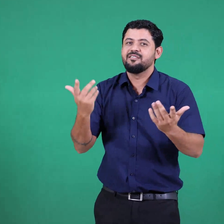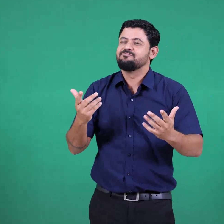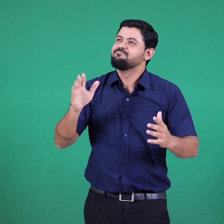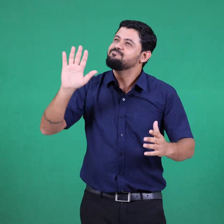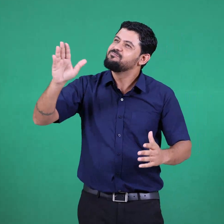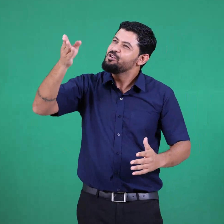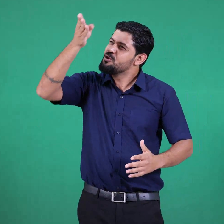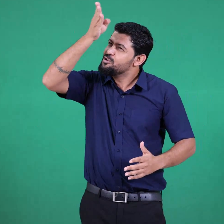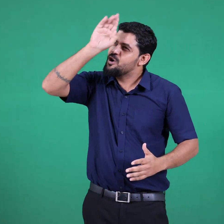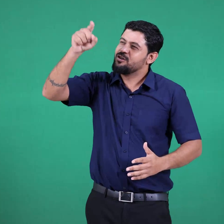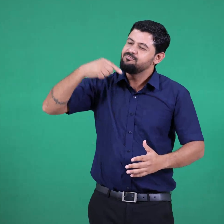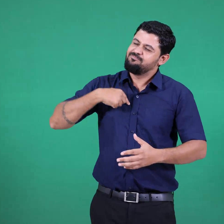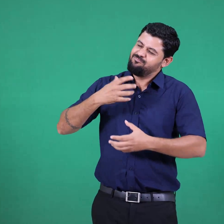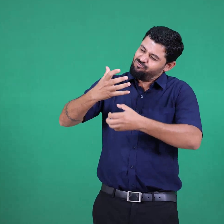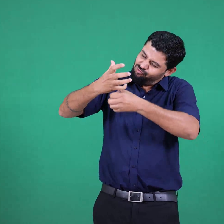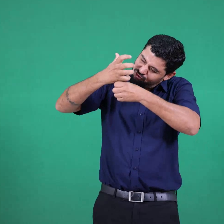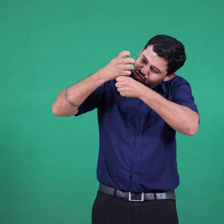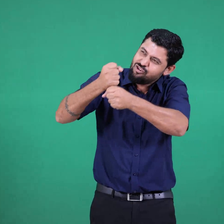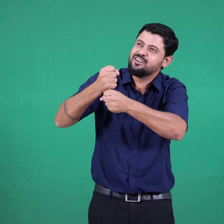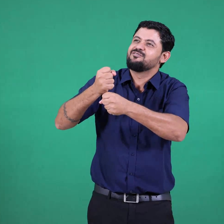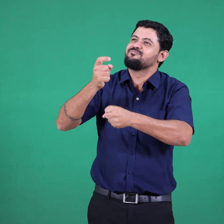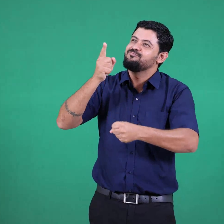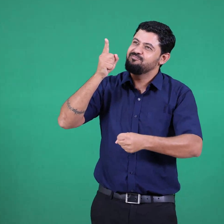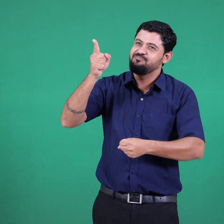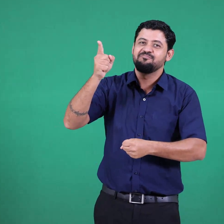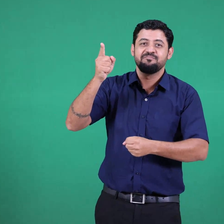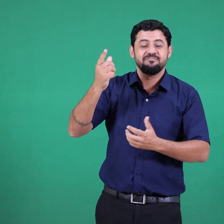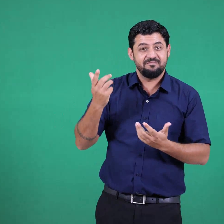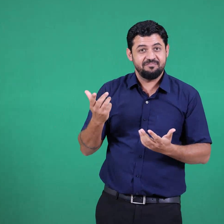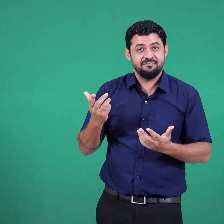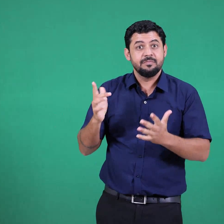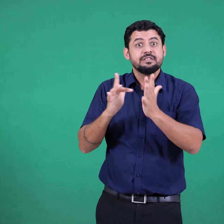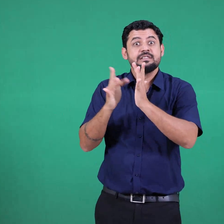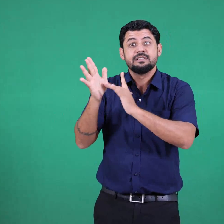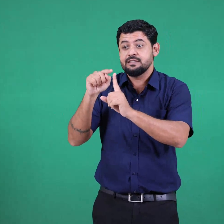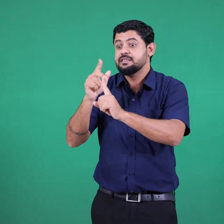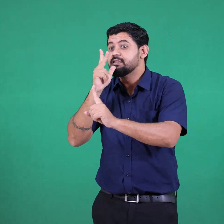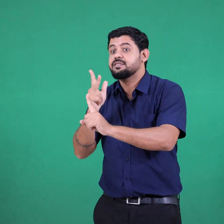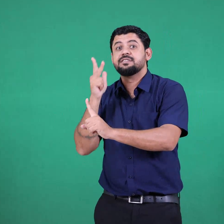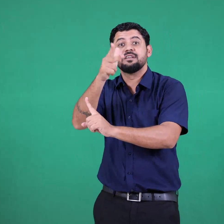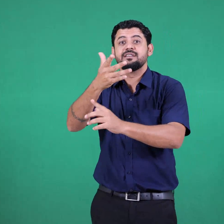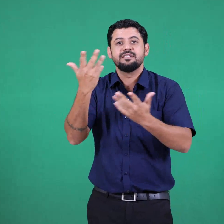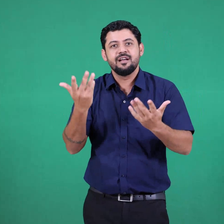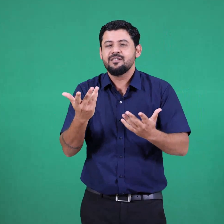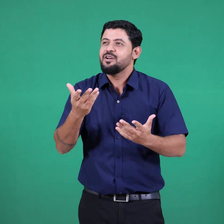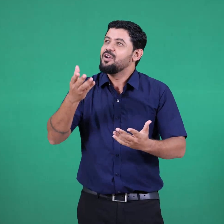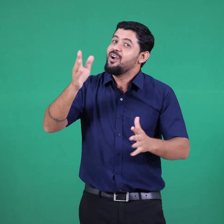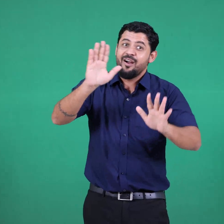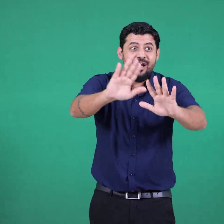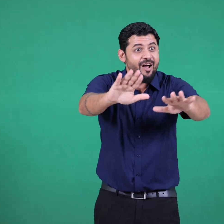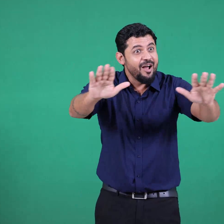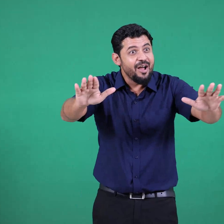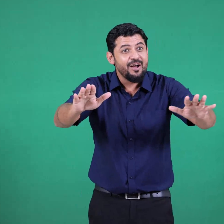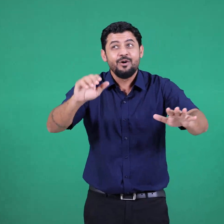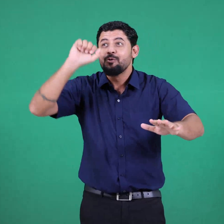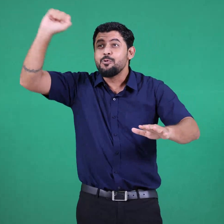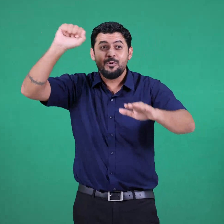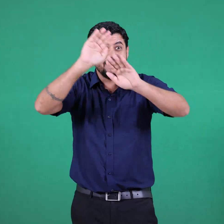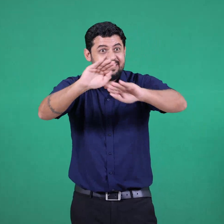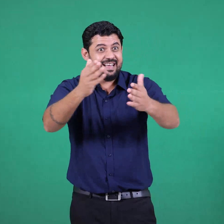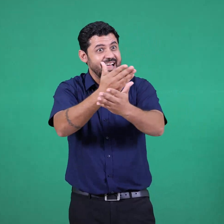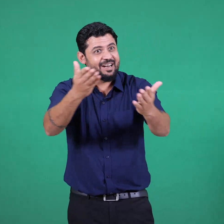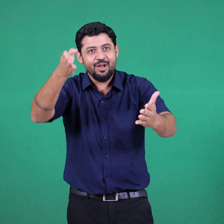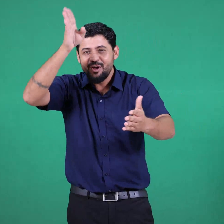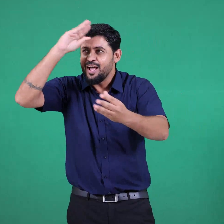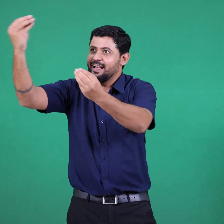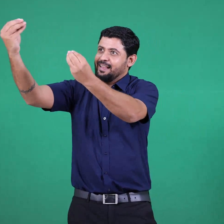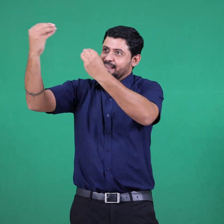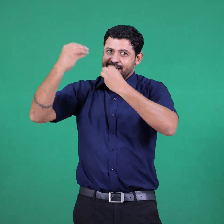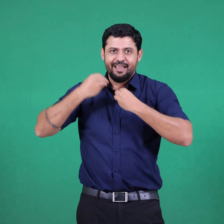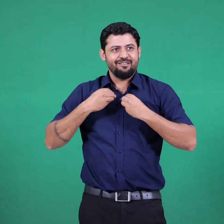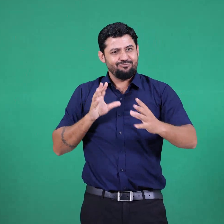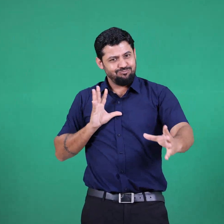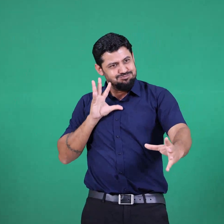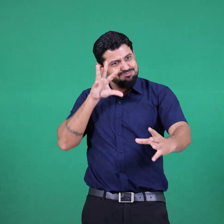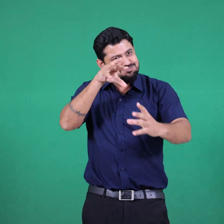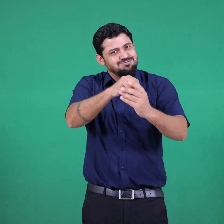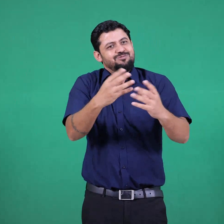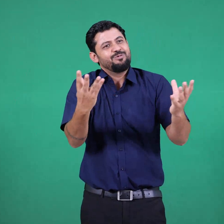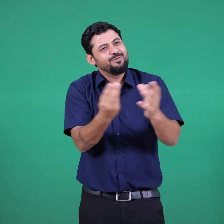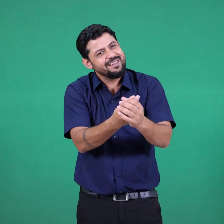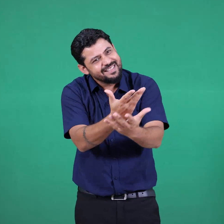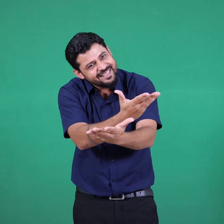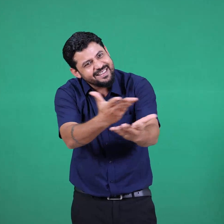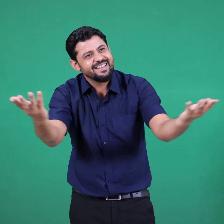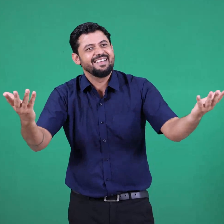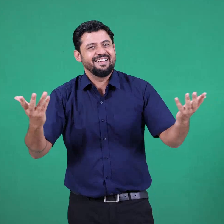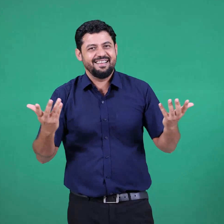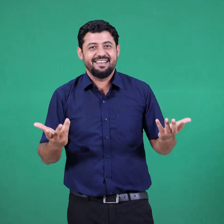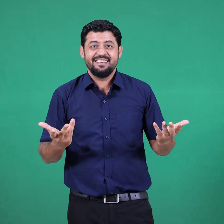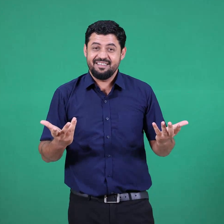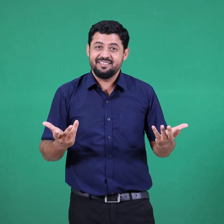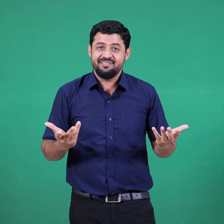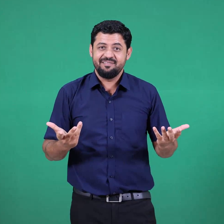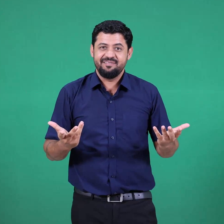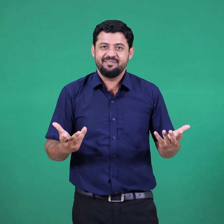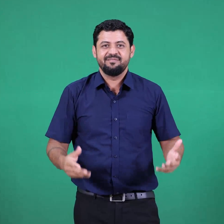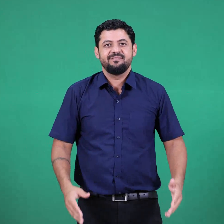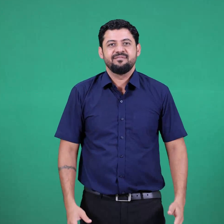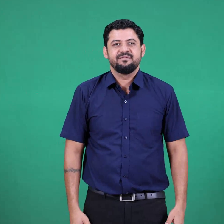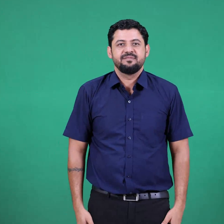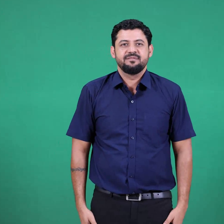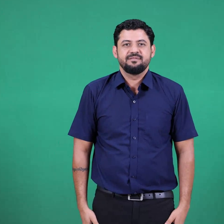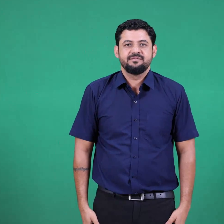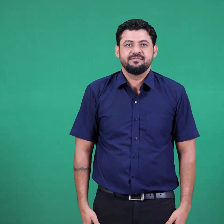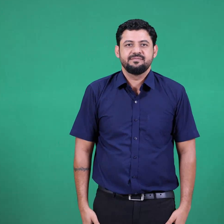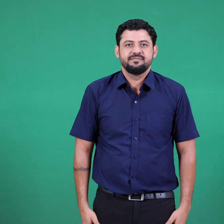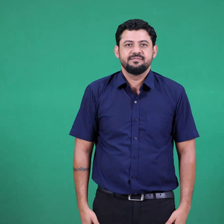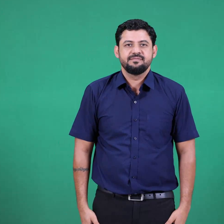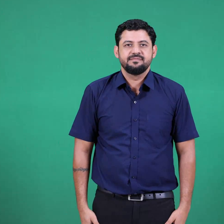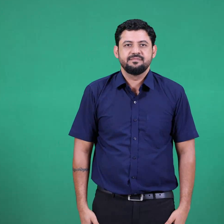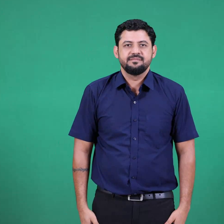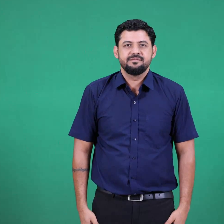And once again: "Here am I, and the children God has given Me."